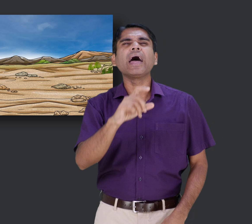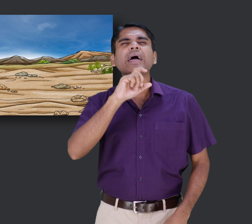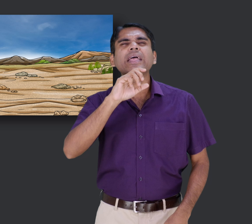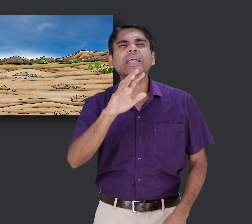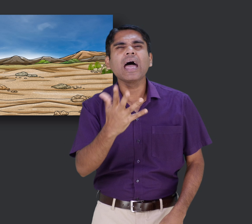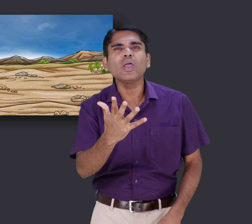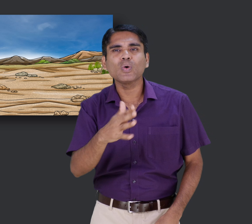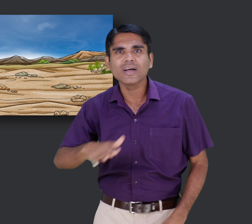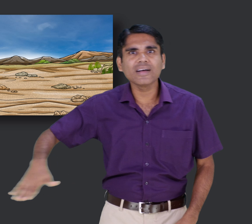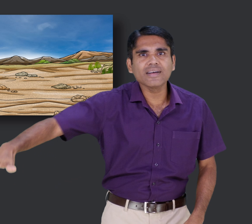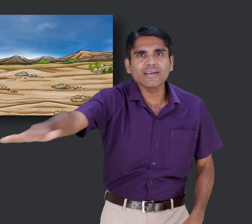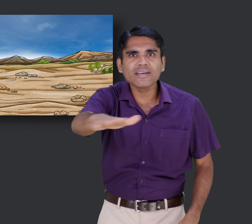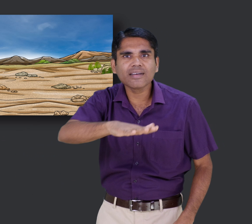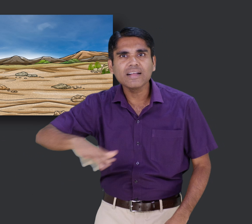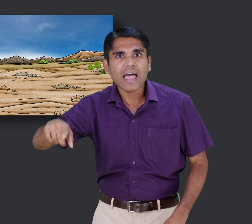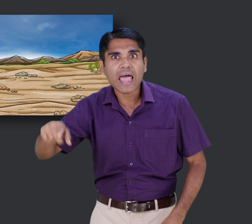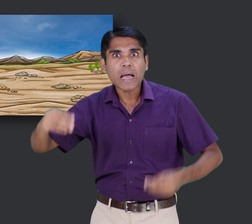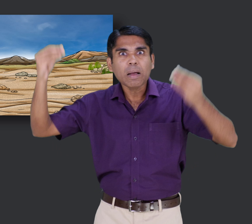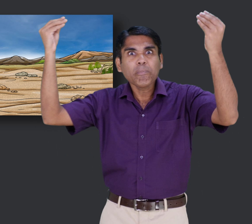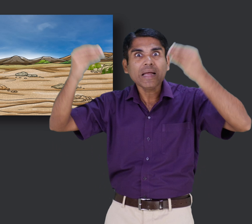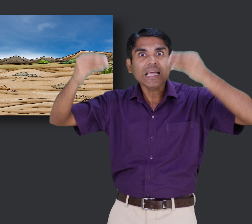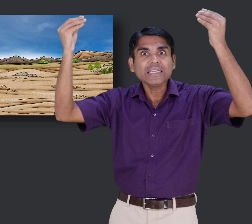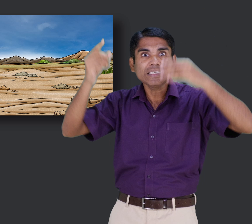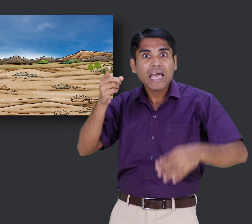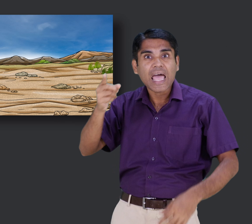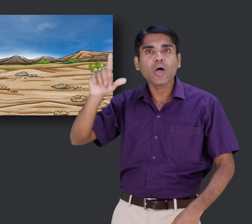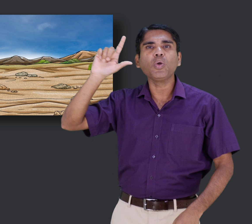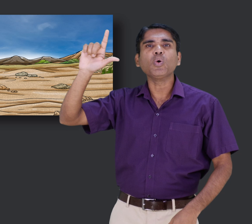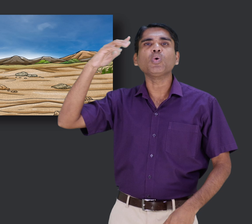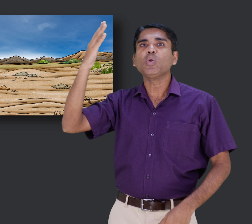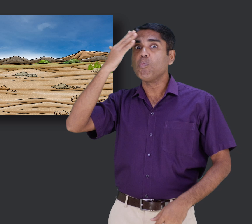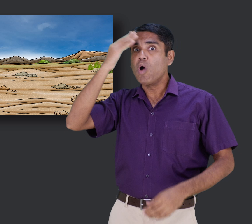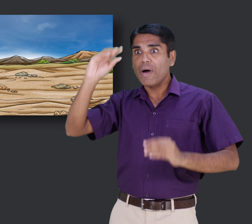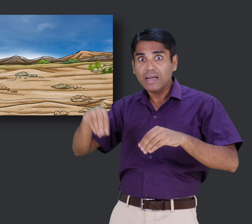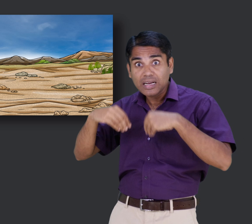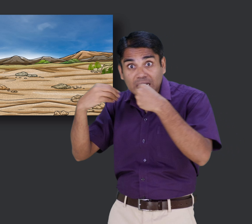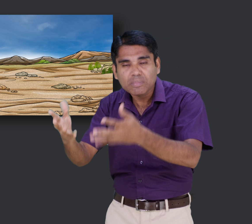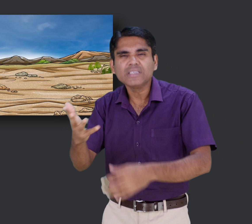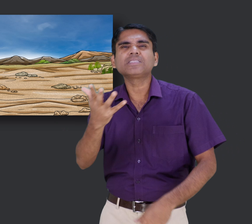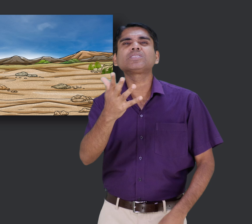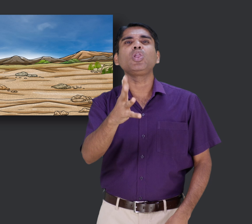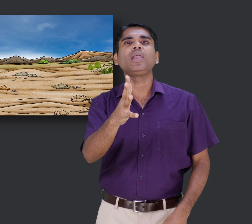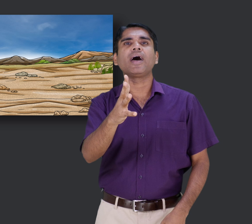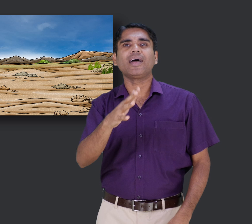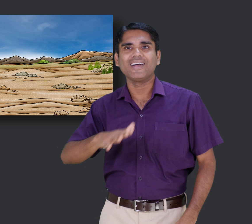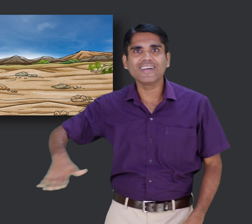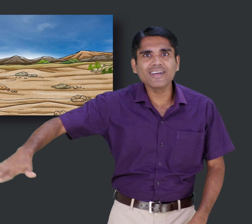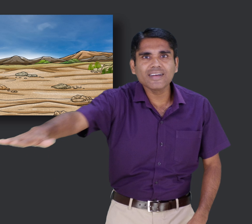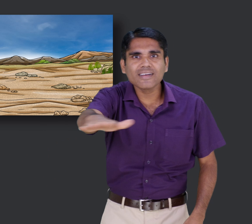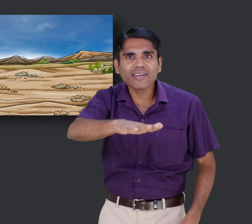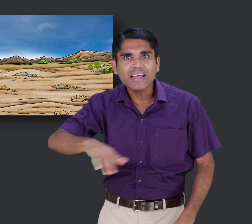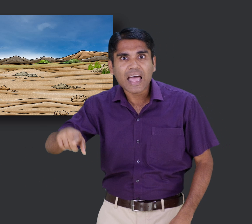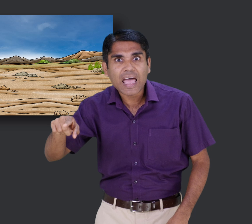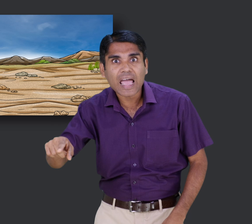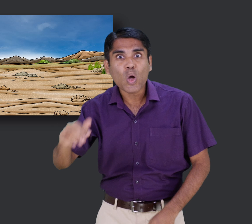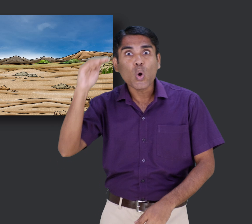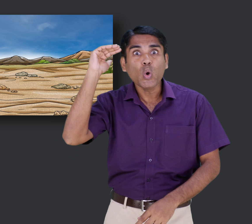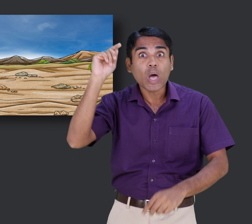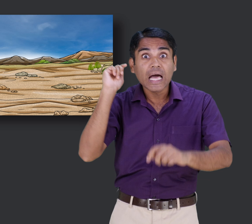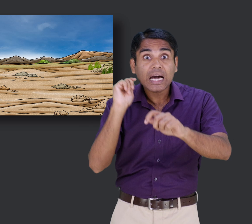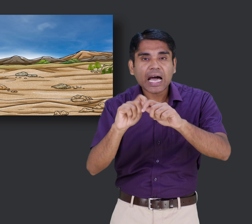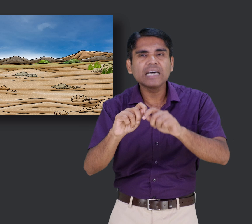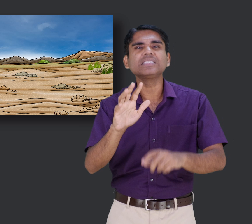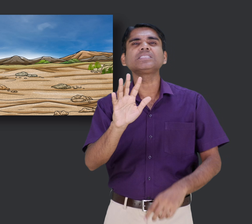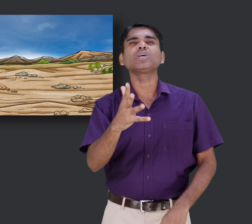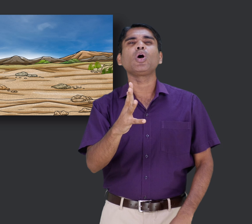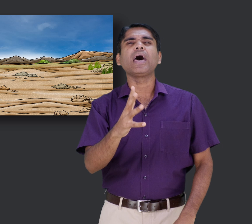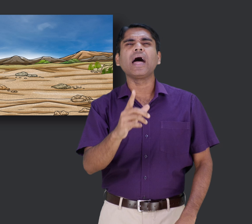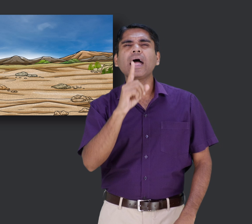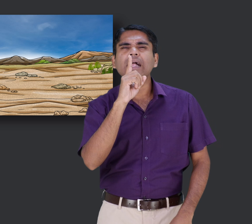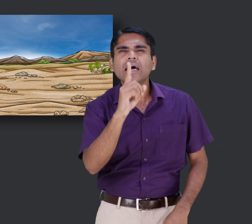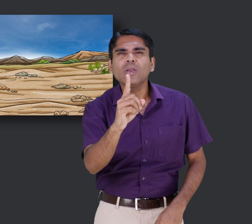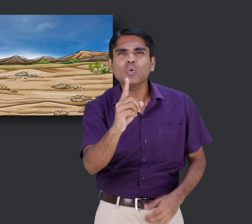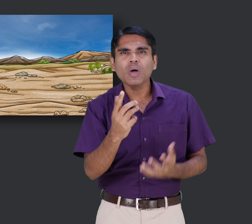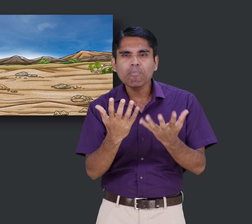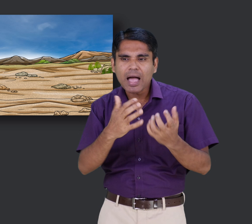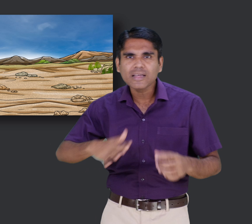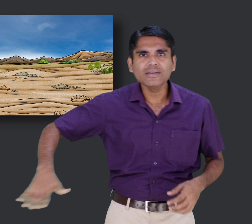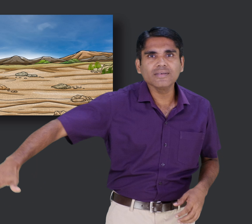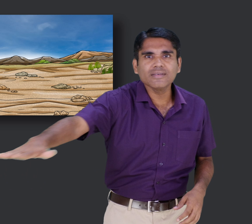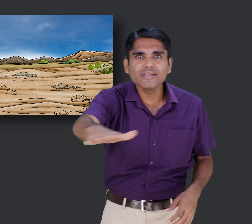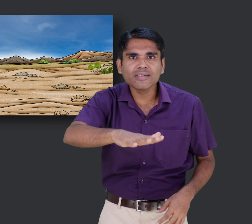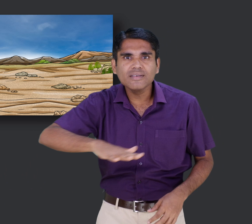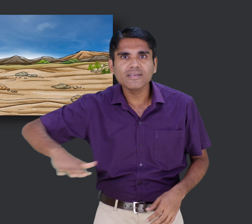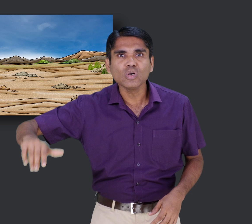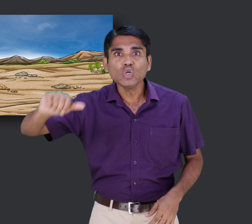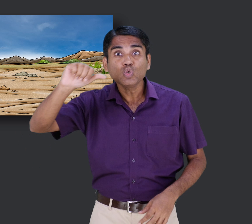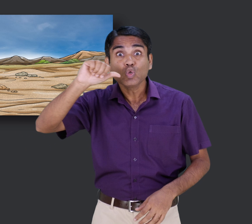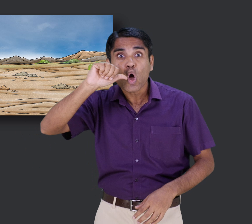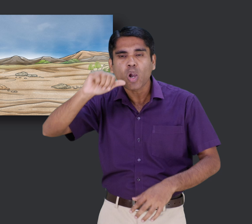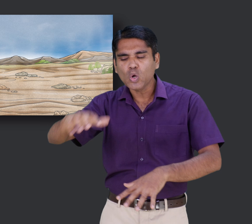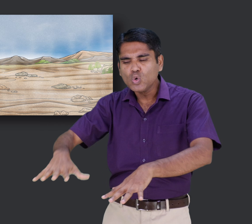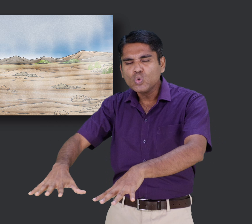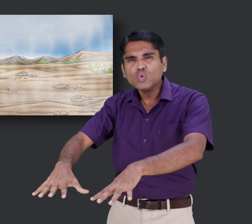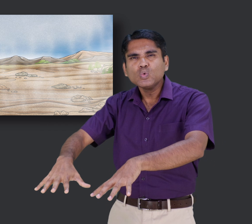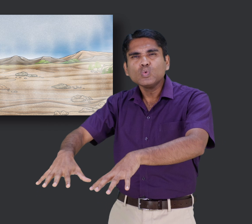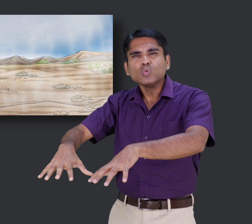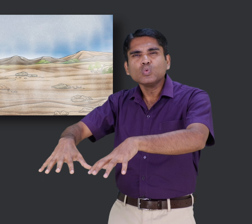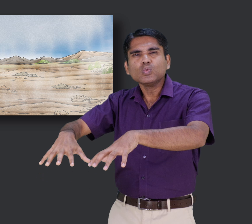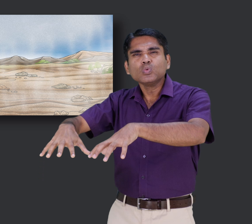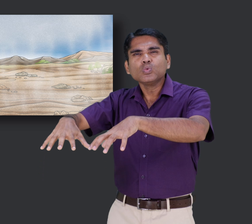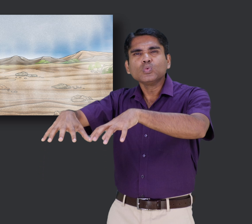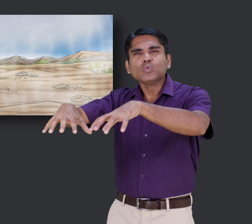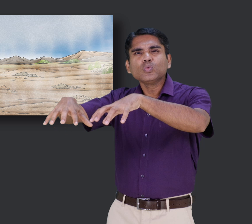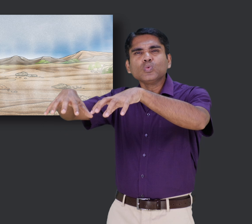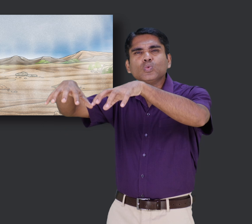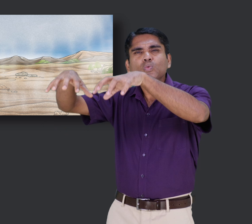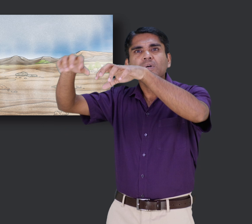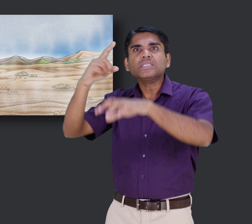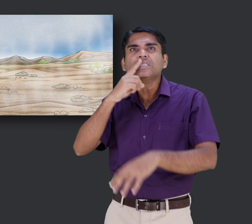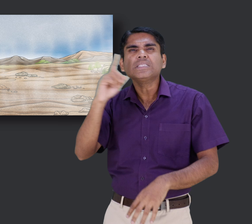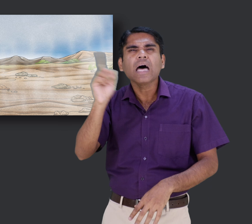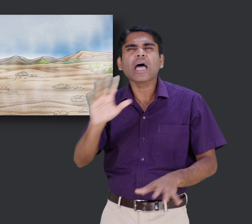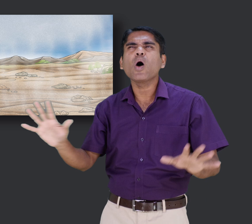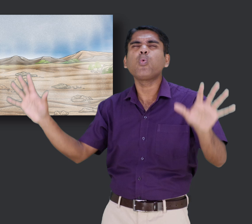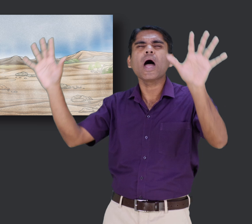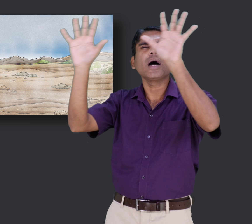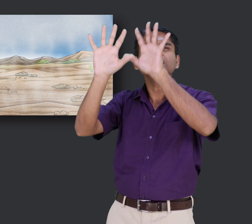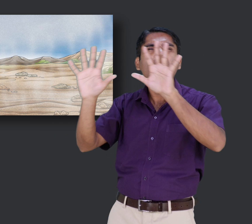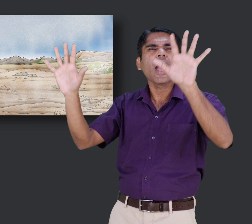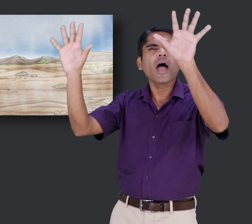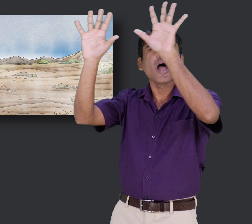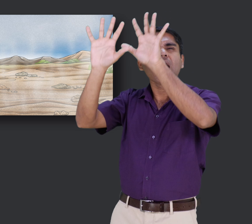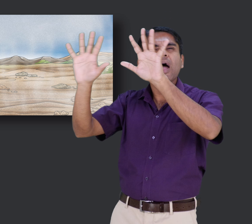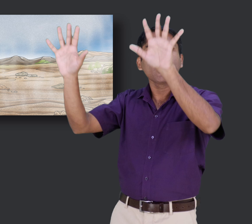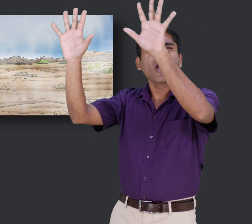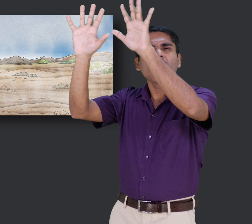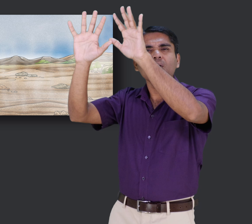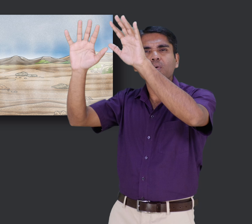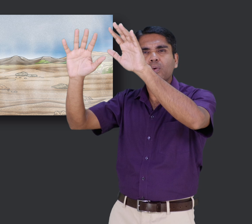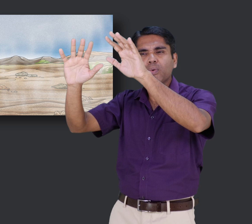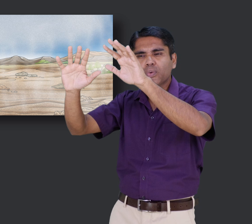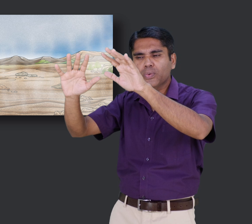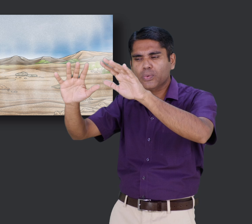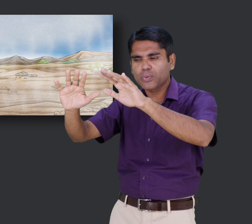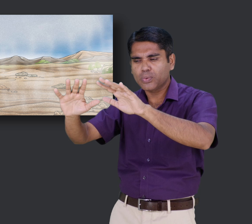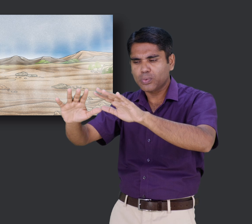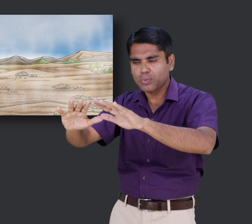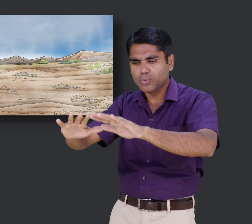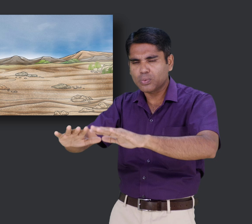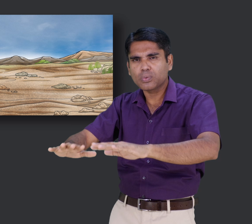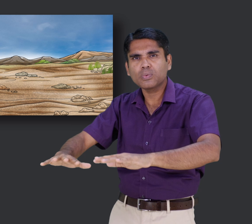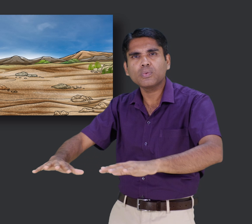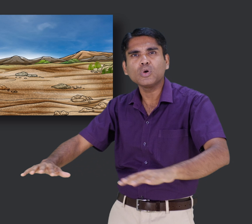for the LORD God had not yet sent rain upon the earth, and there was no man to cultivate the ground.